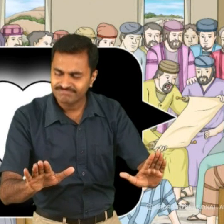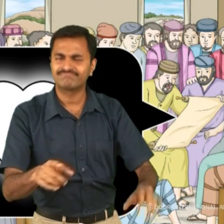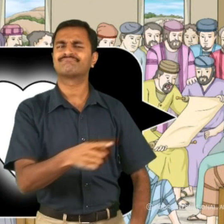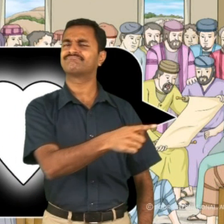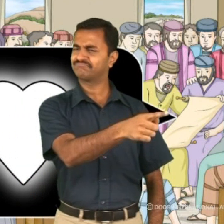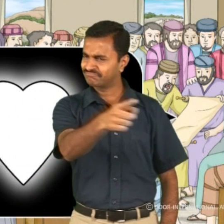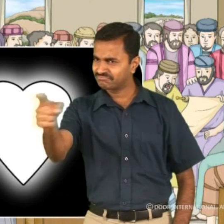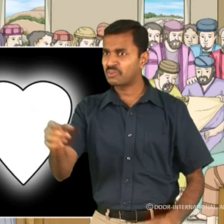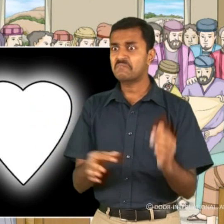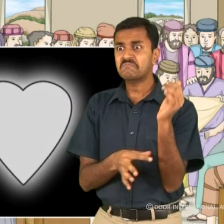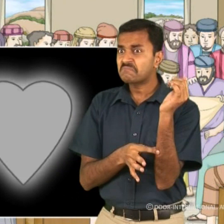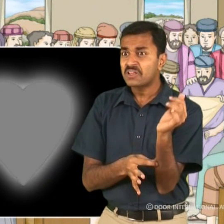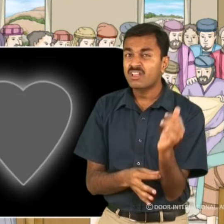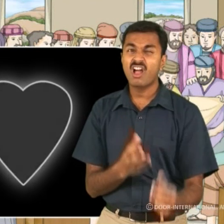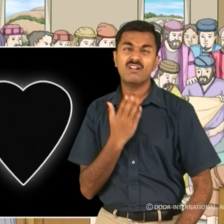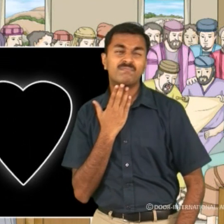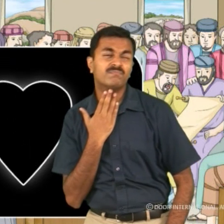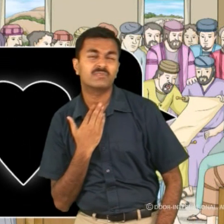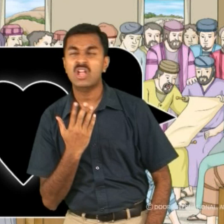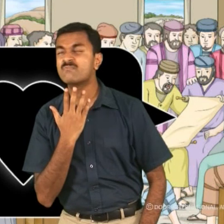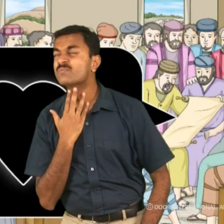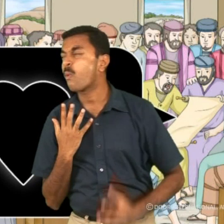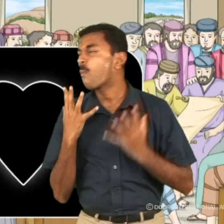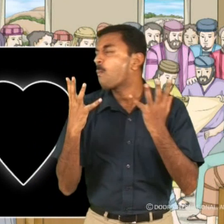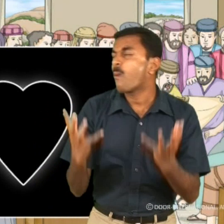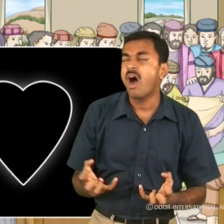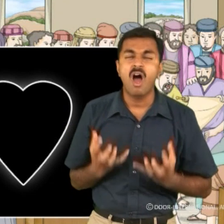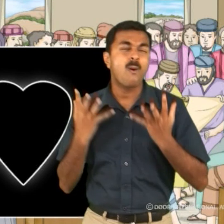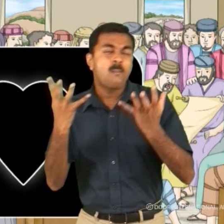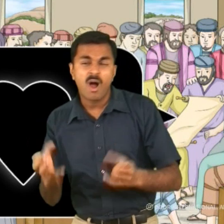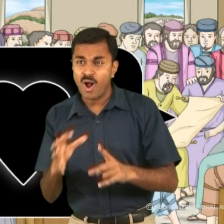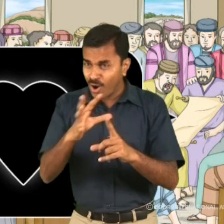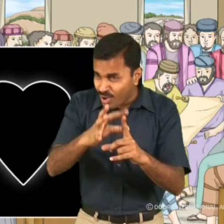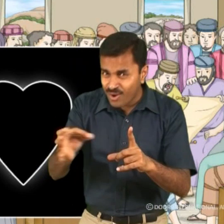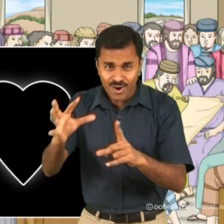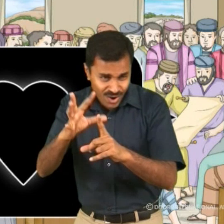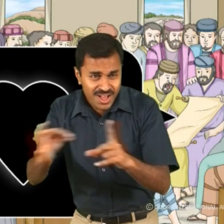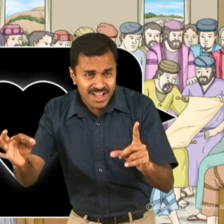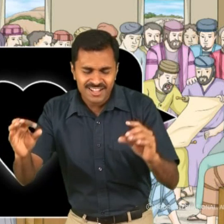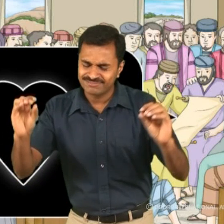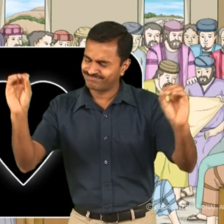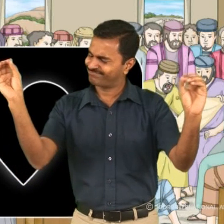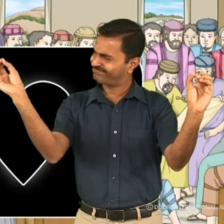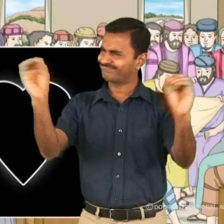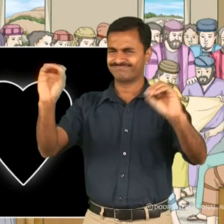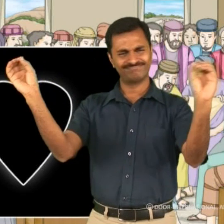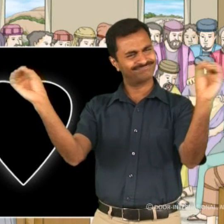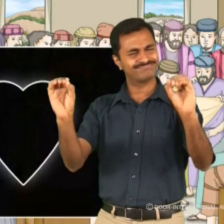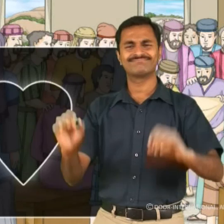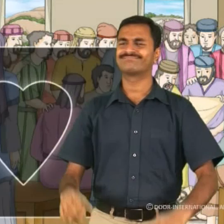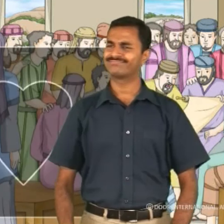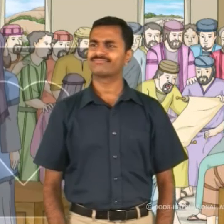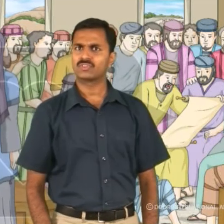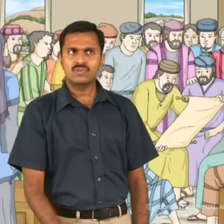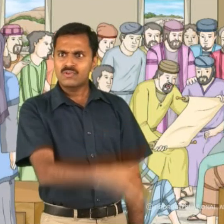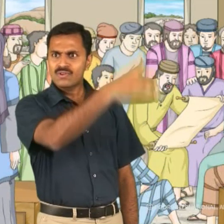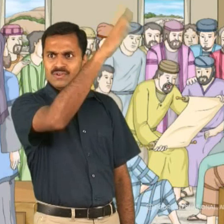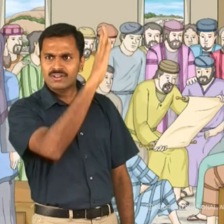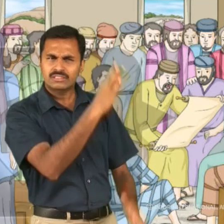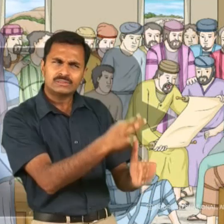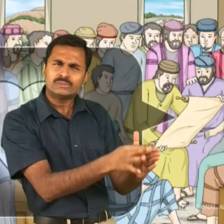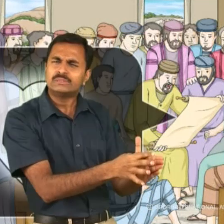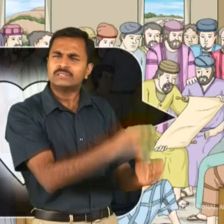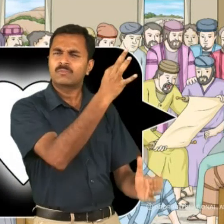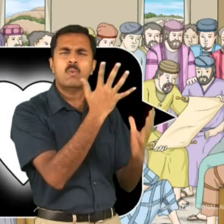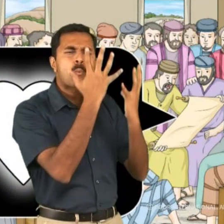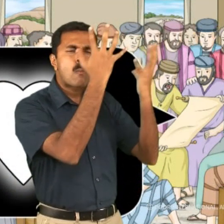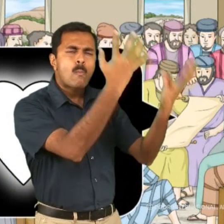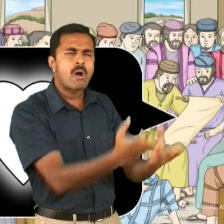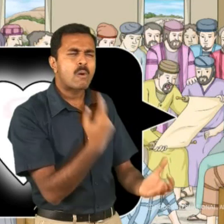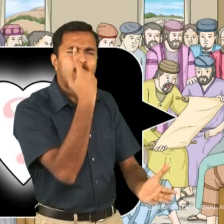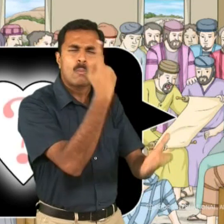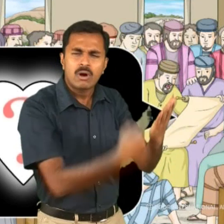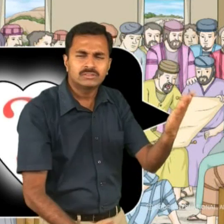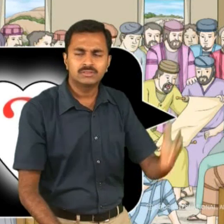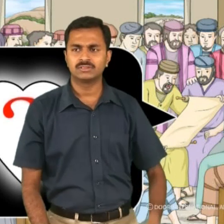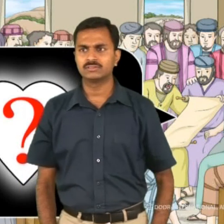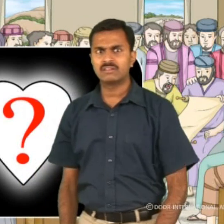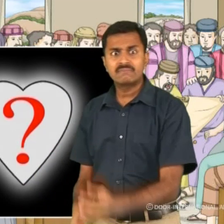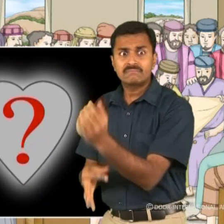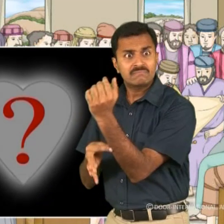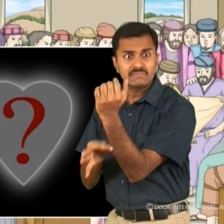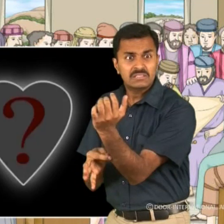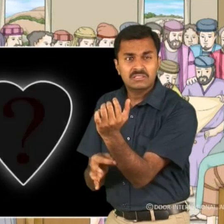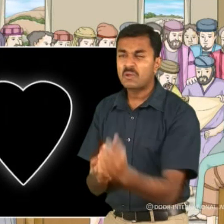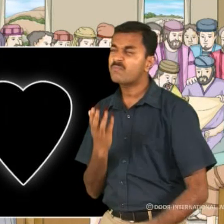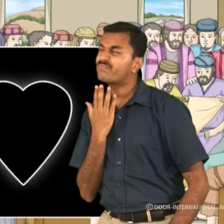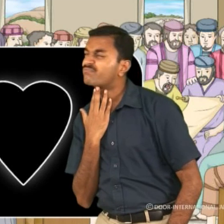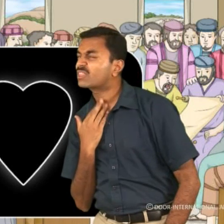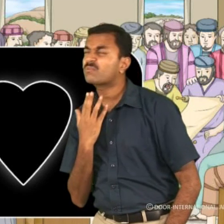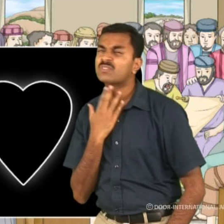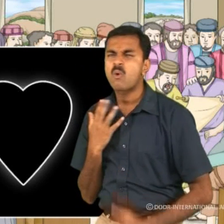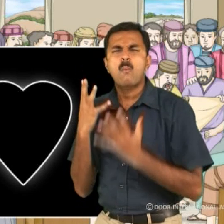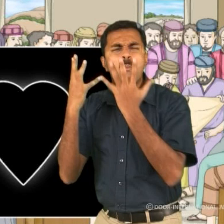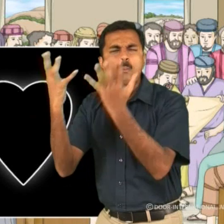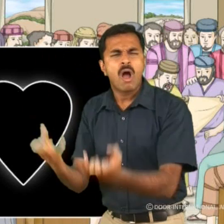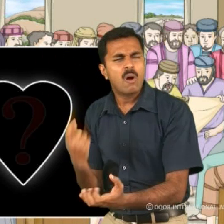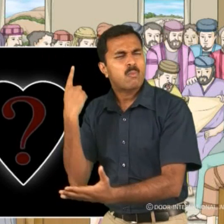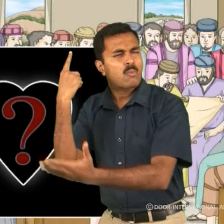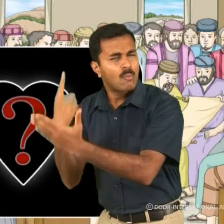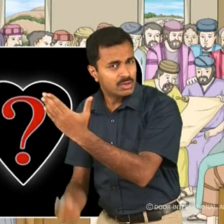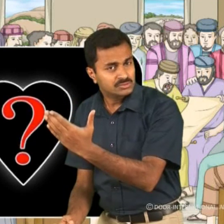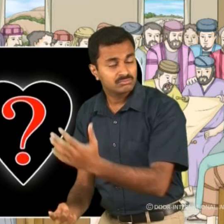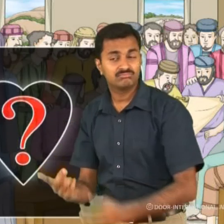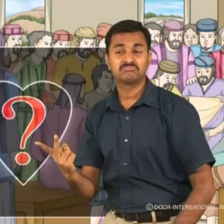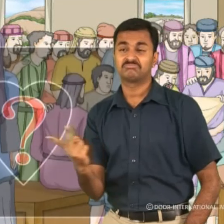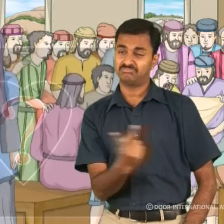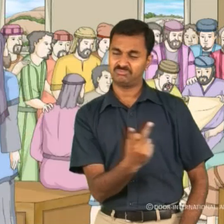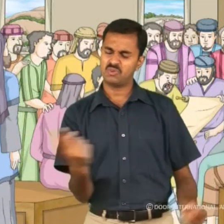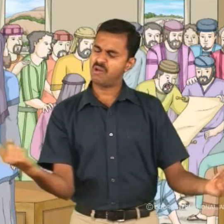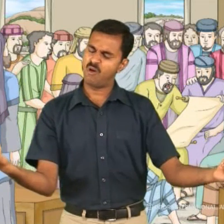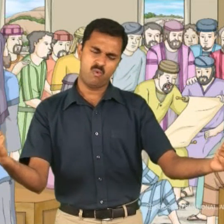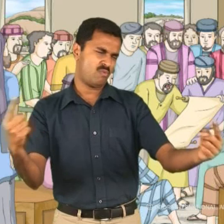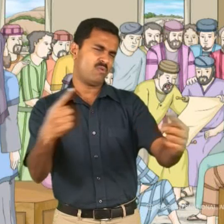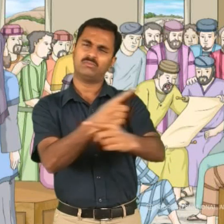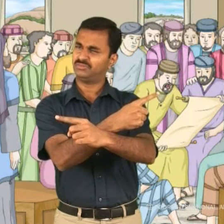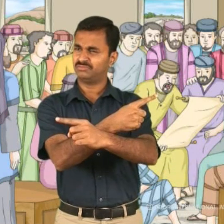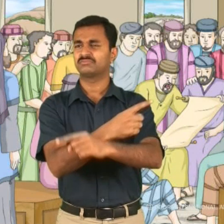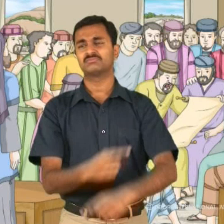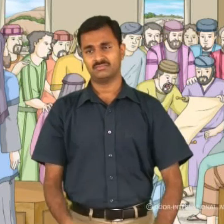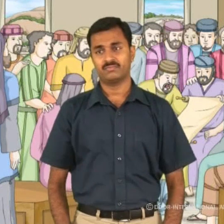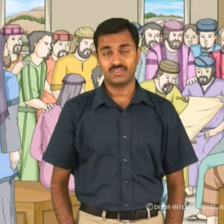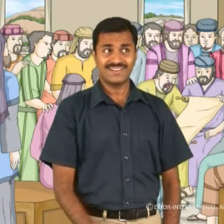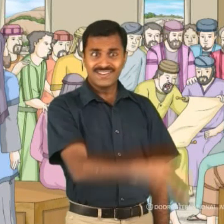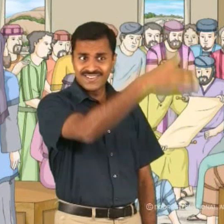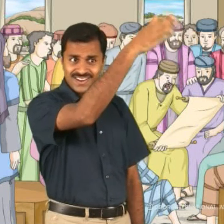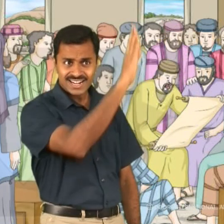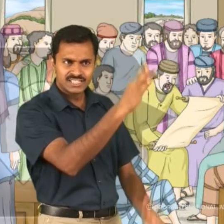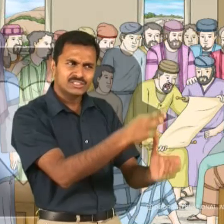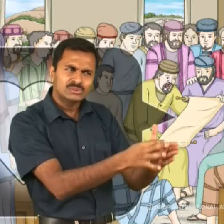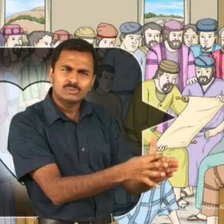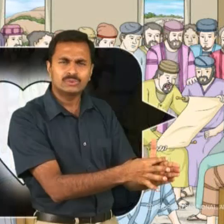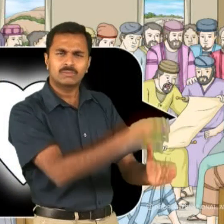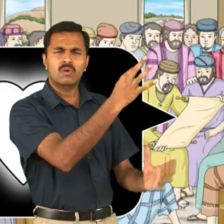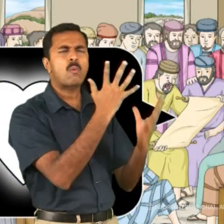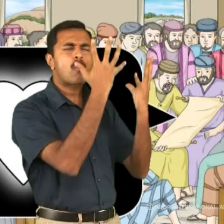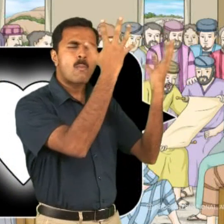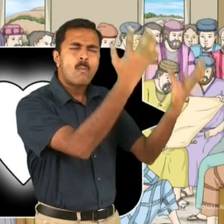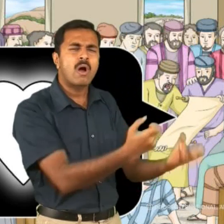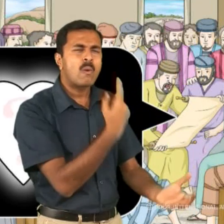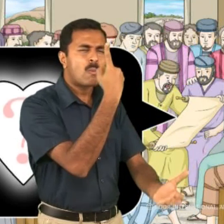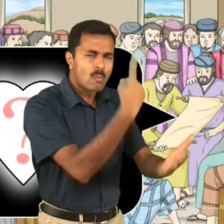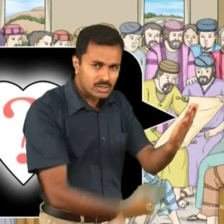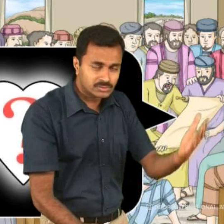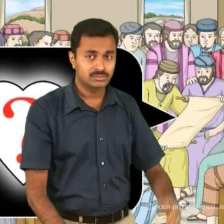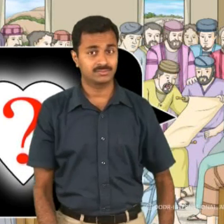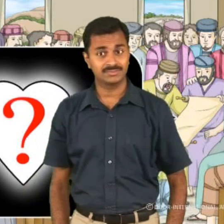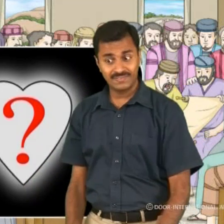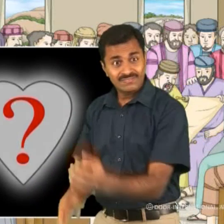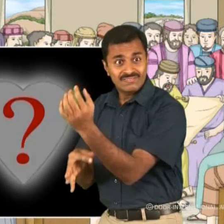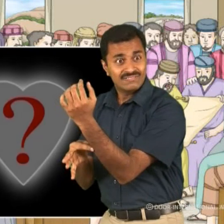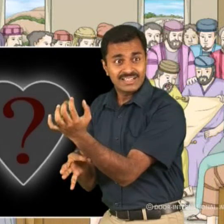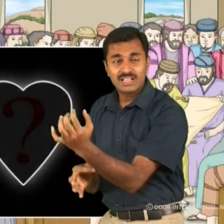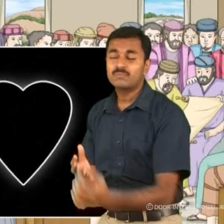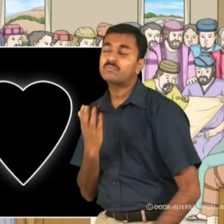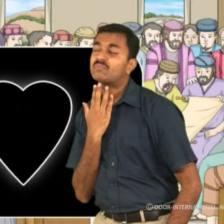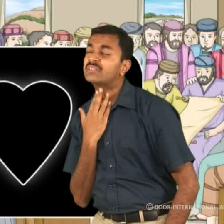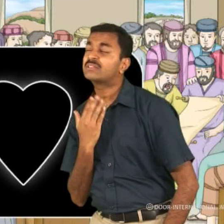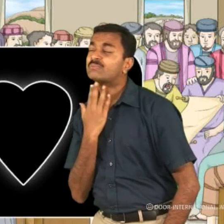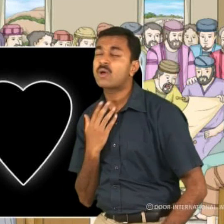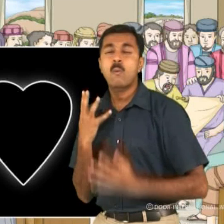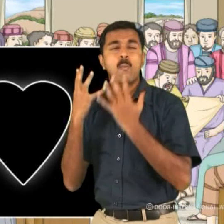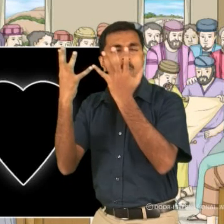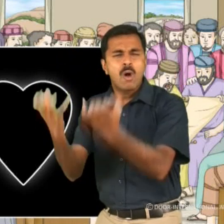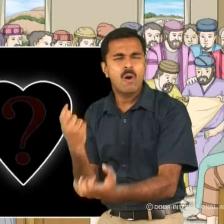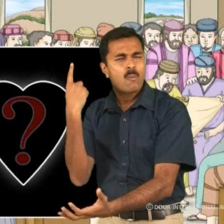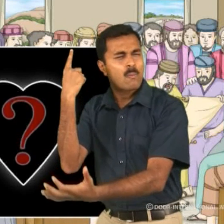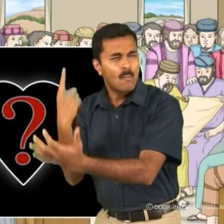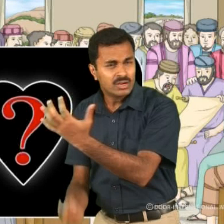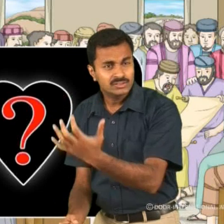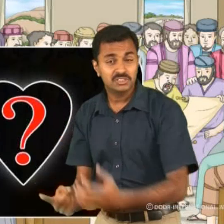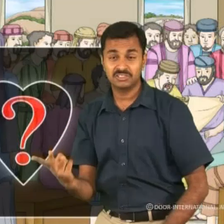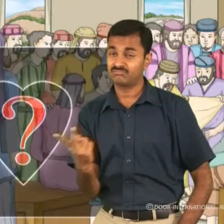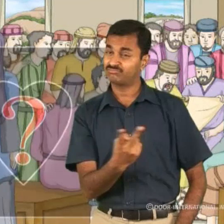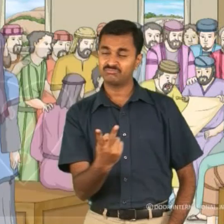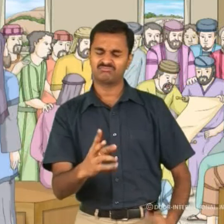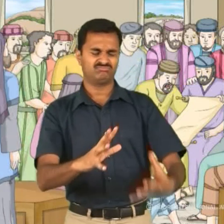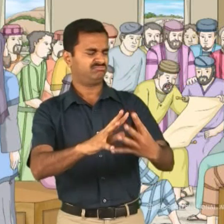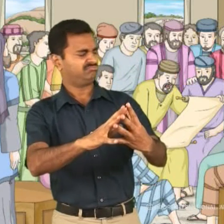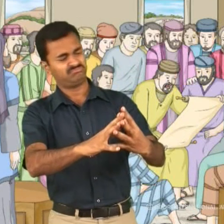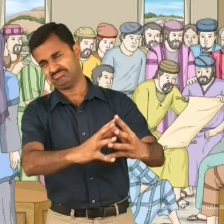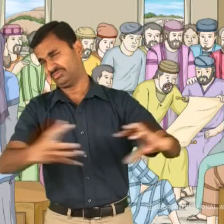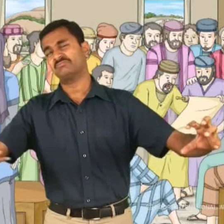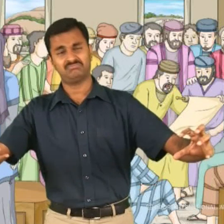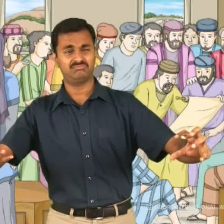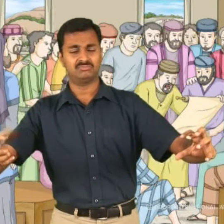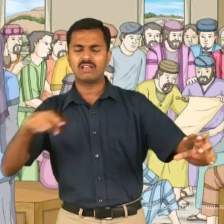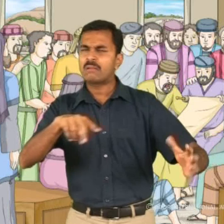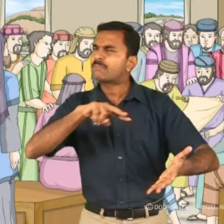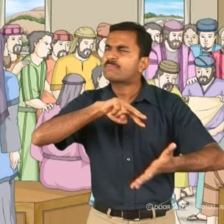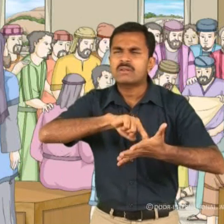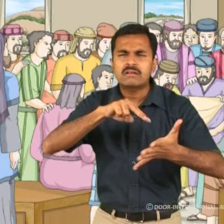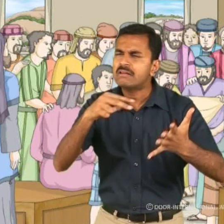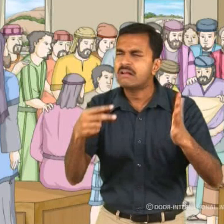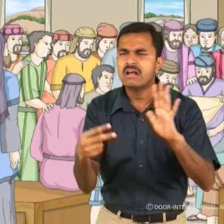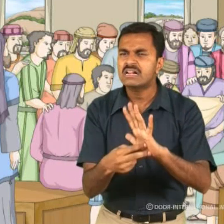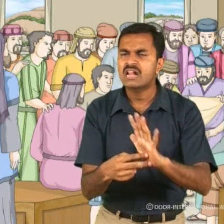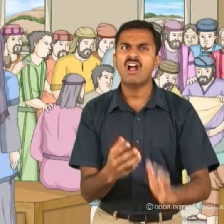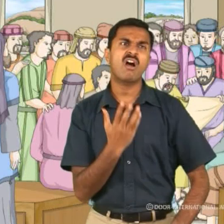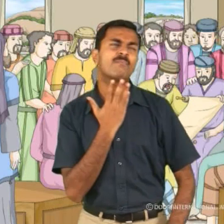For the flesh craves what is contrary to the Spirit, and the Spirit what is contrary to the flesh.